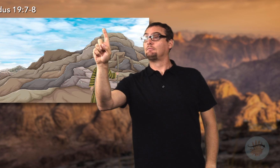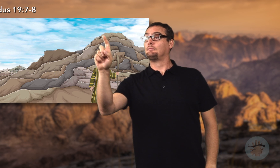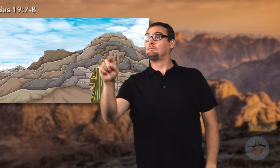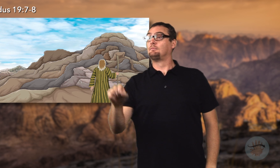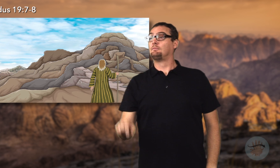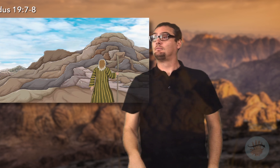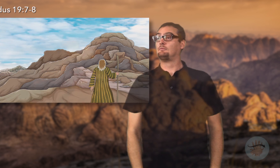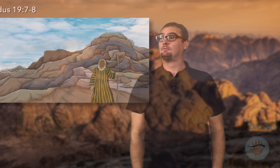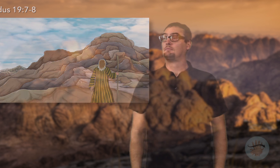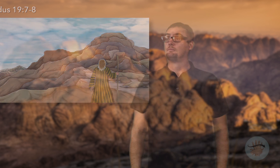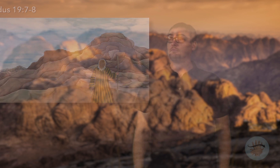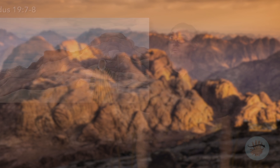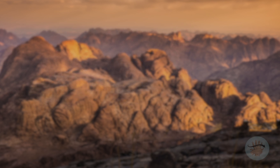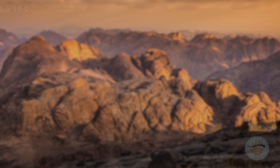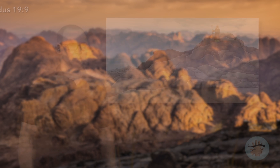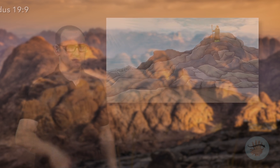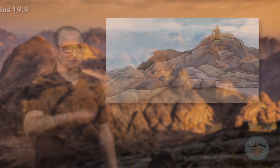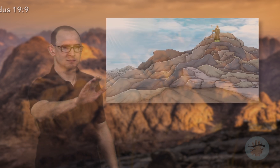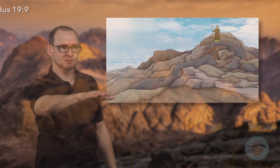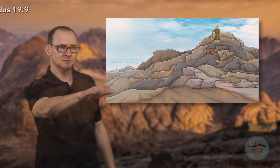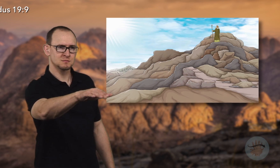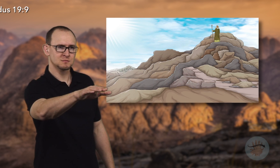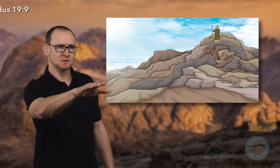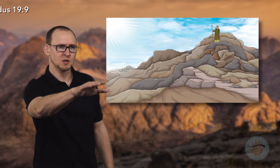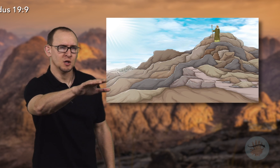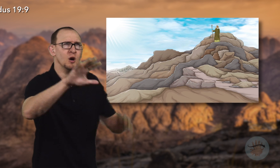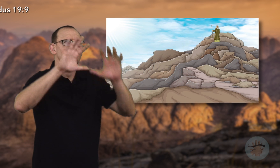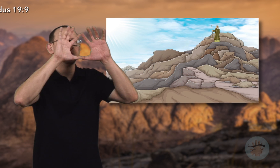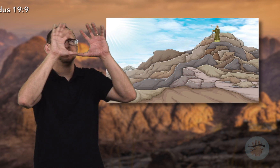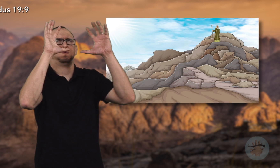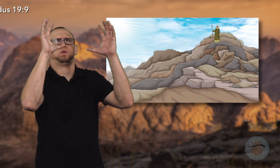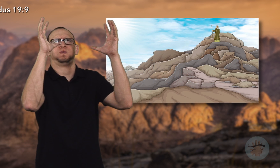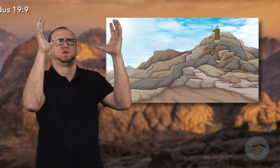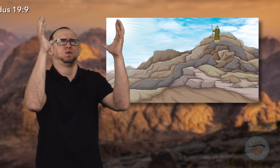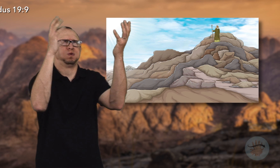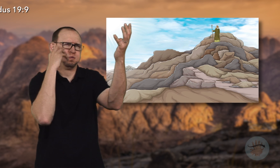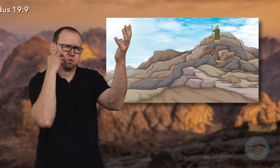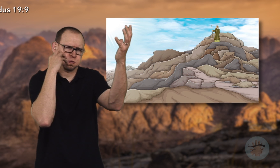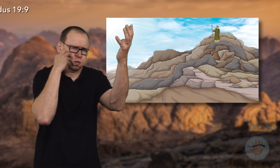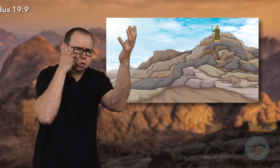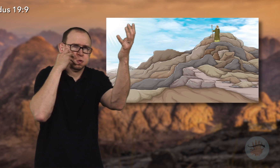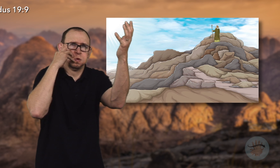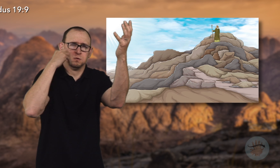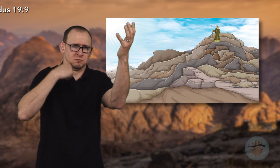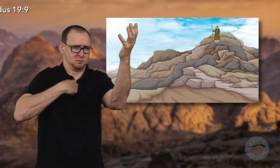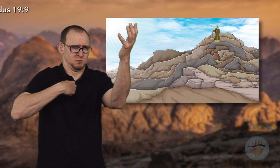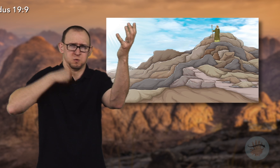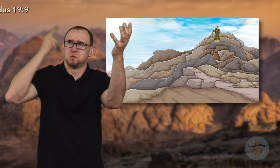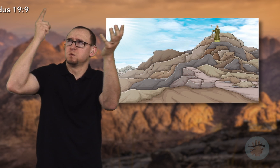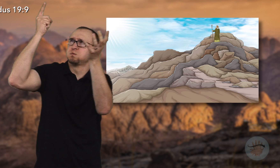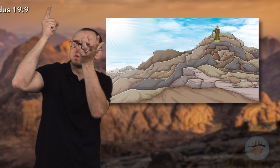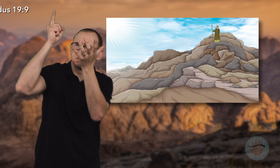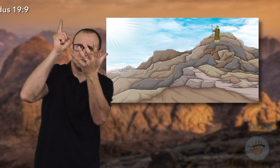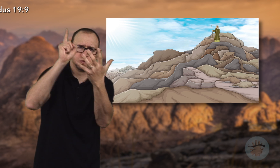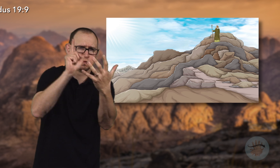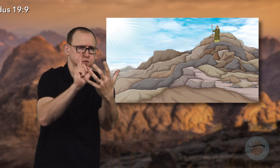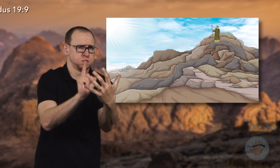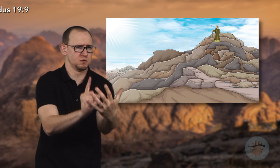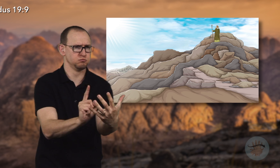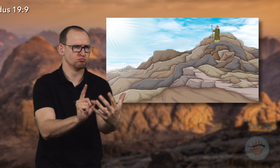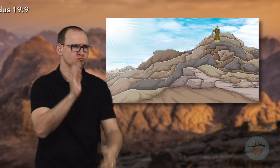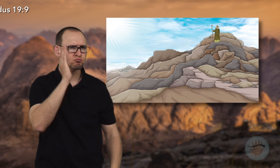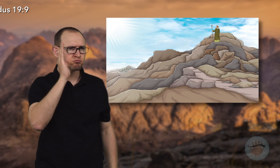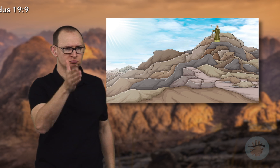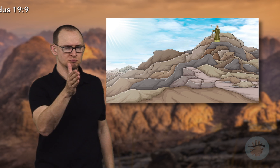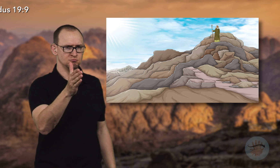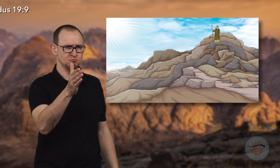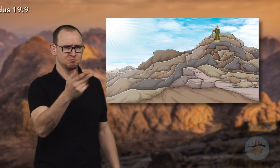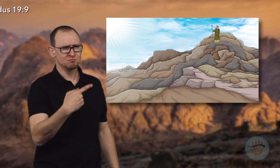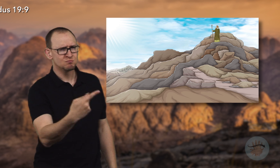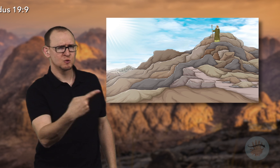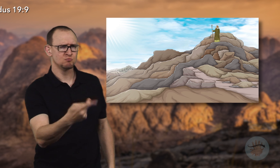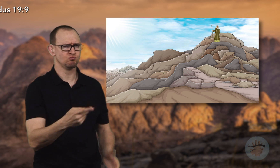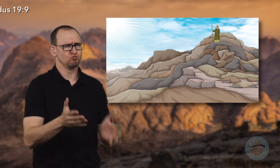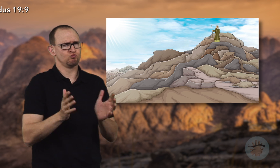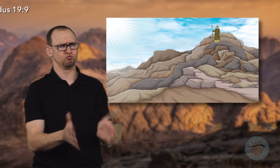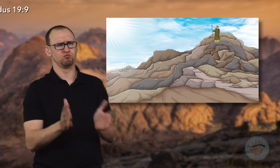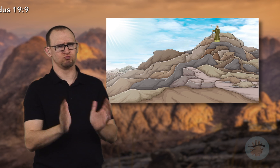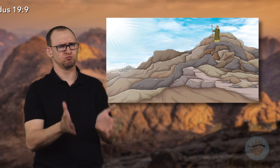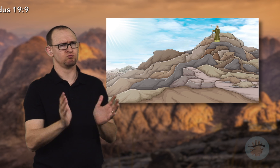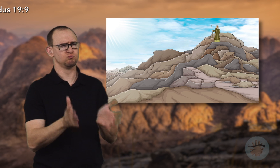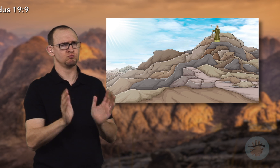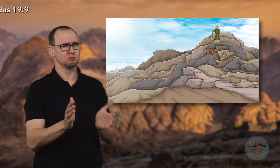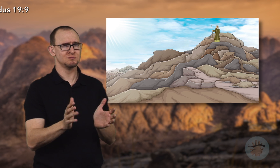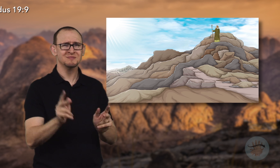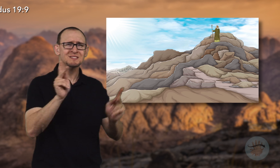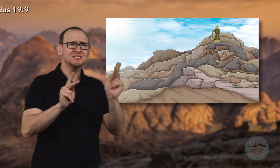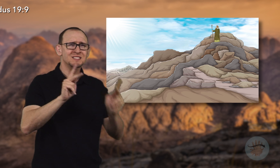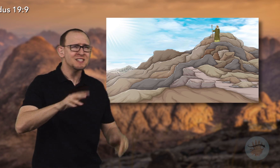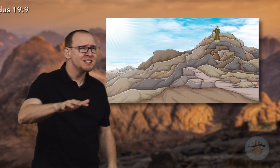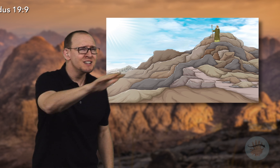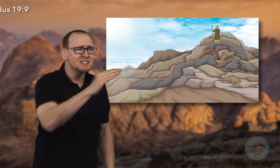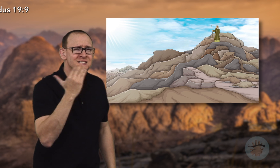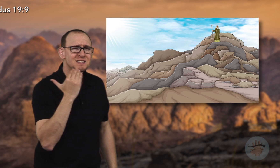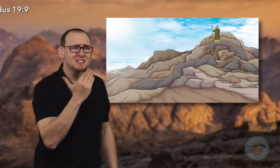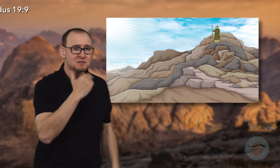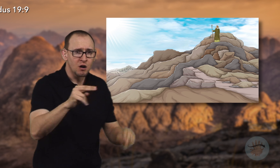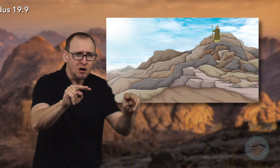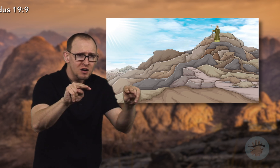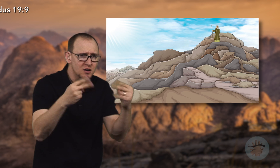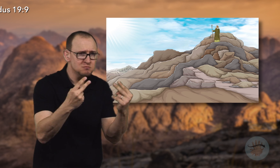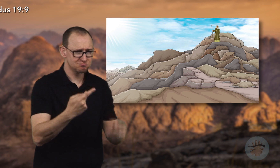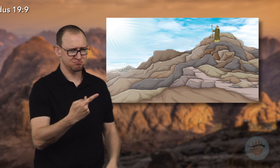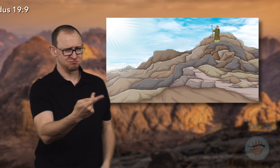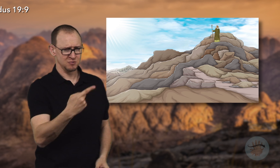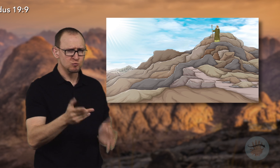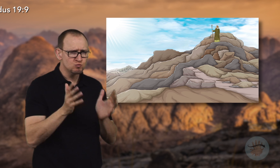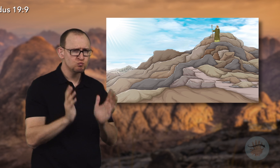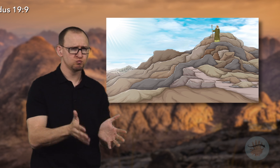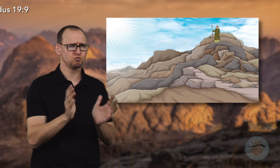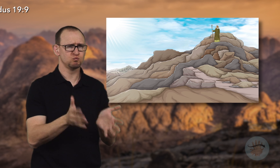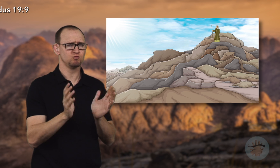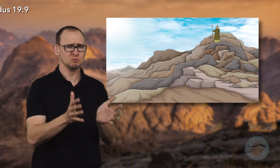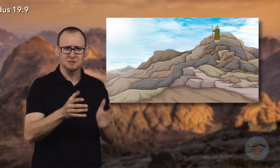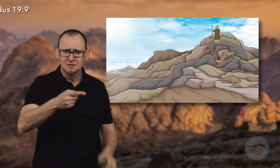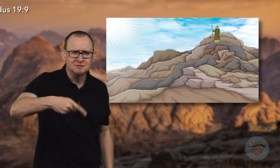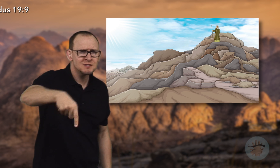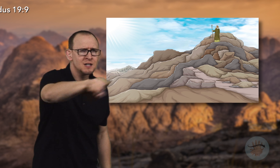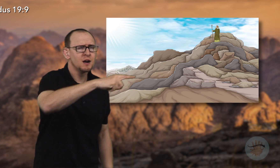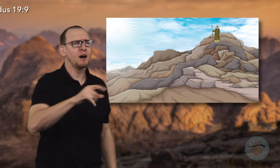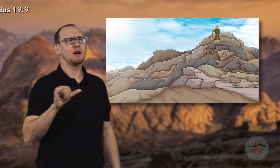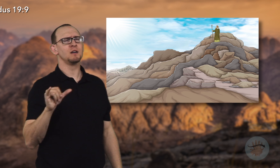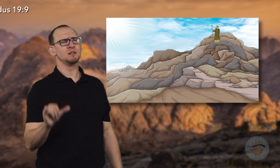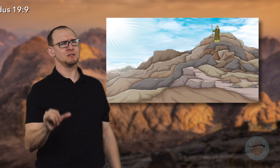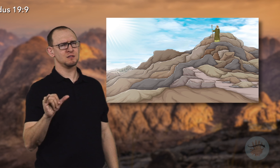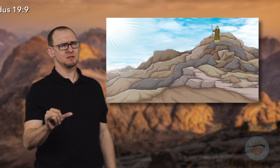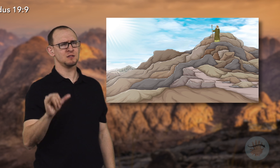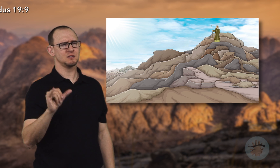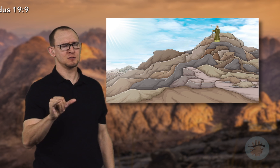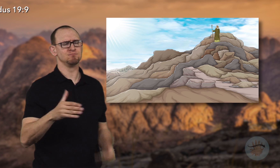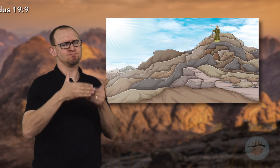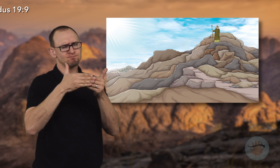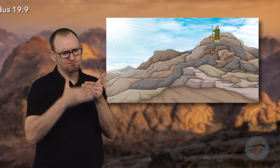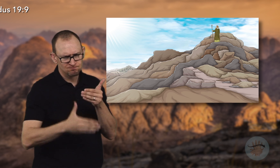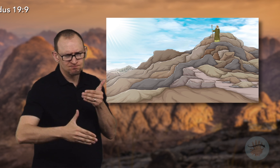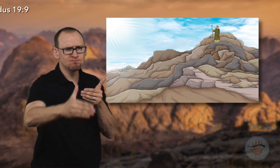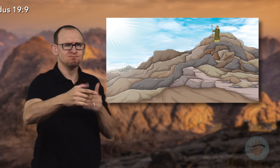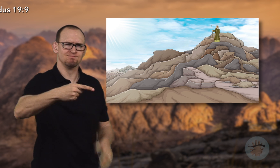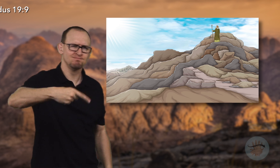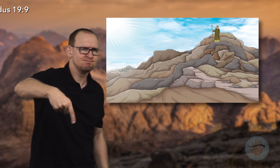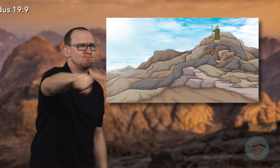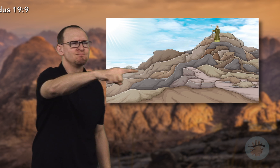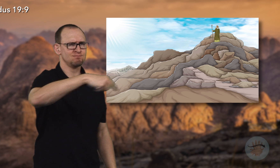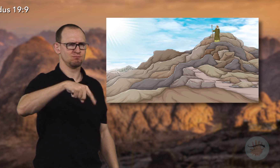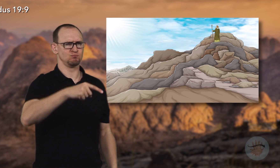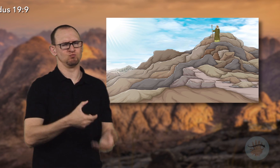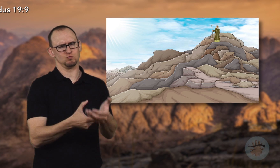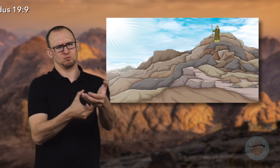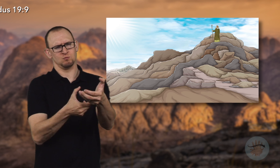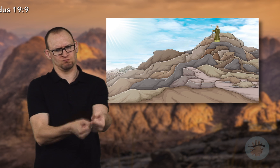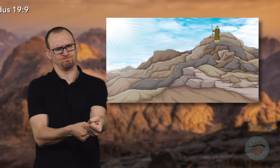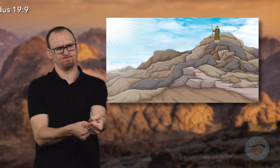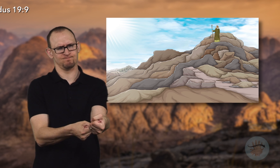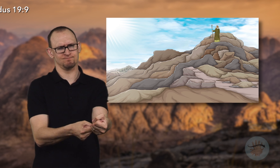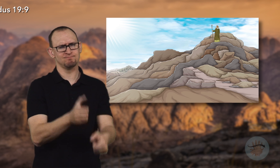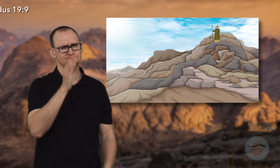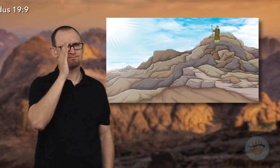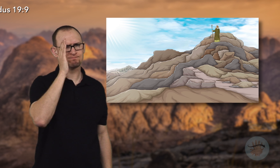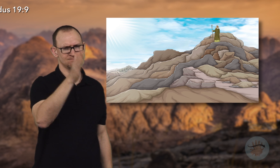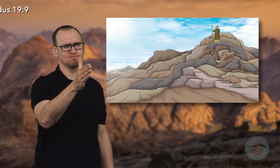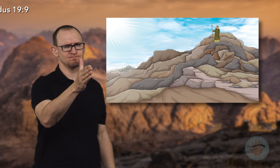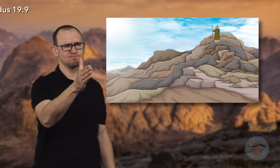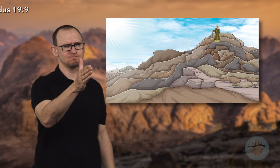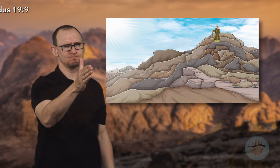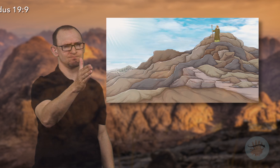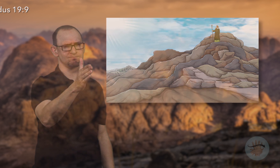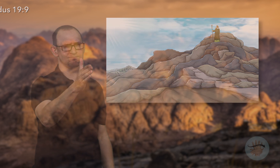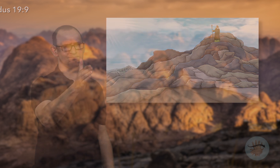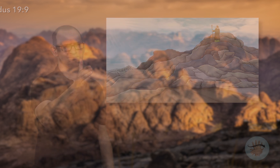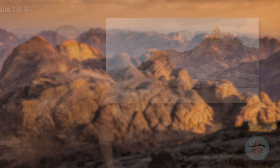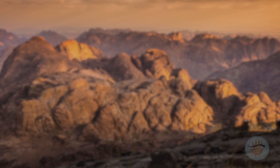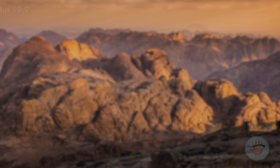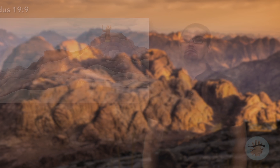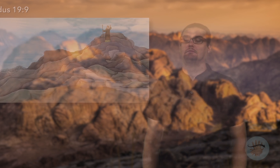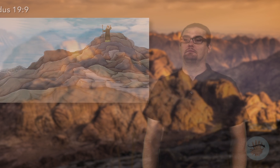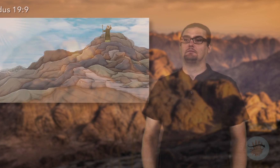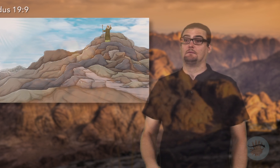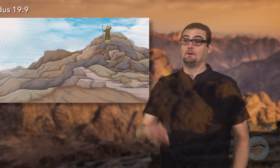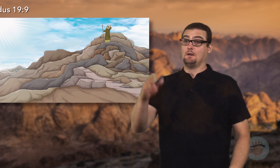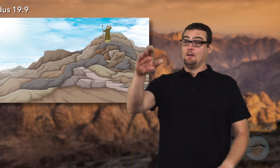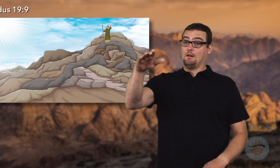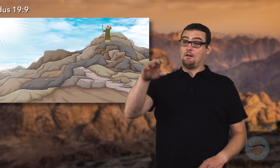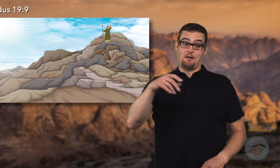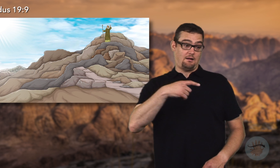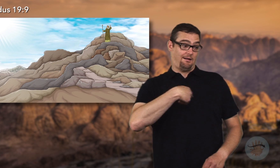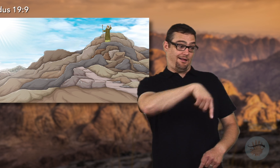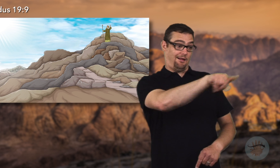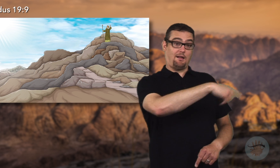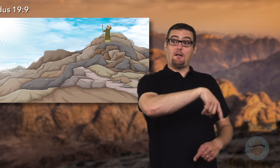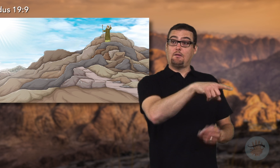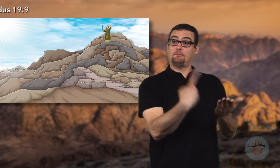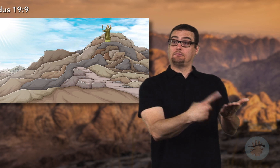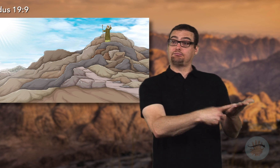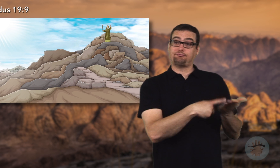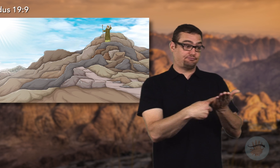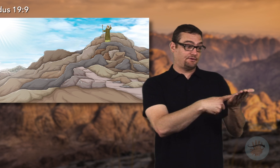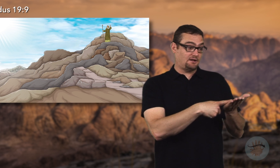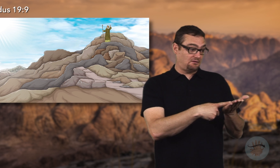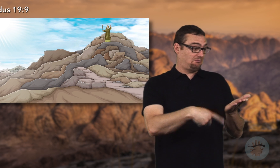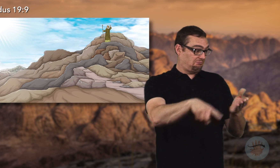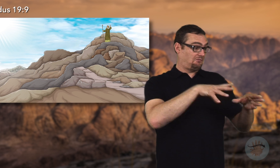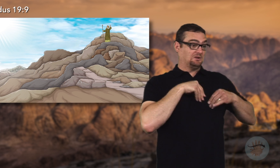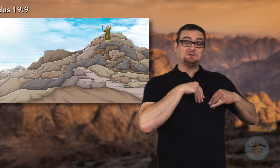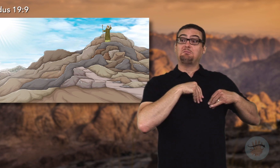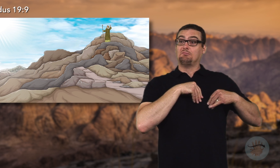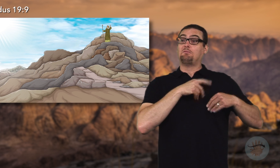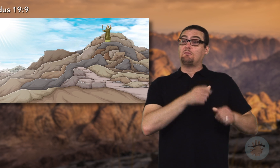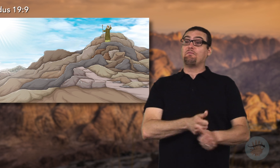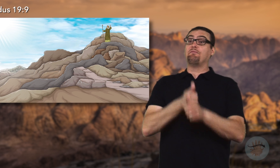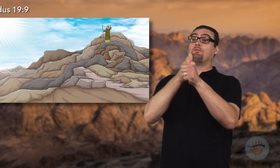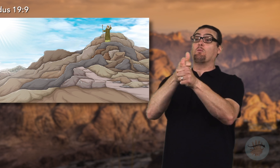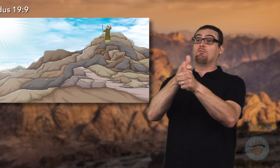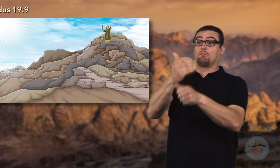The LORD said to Moses, “Behold, I will come to you in a dense cloud, so that the people will hear when I speak with you, and they will always put their trust in you.”